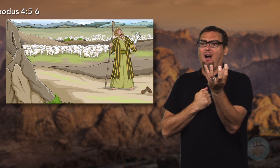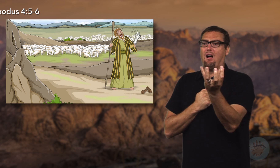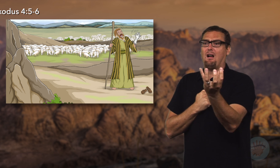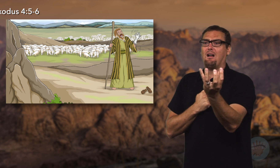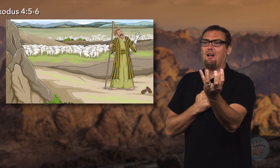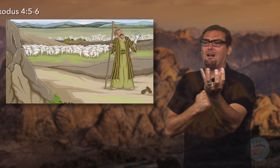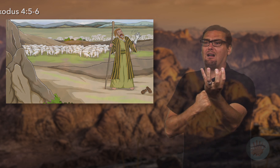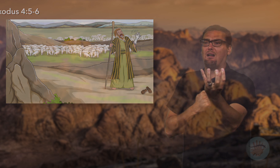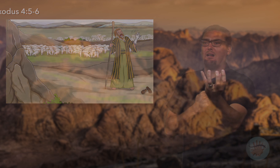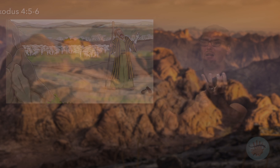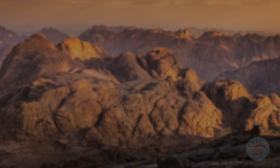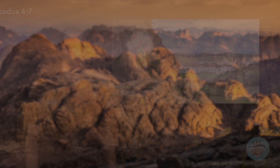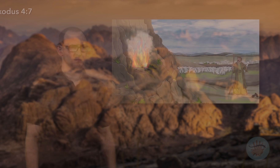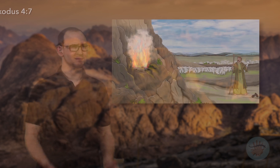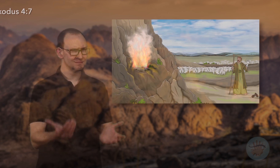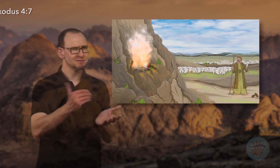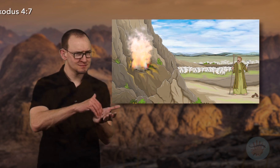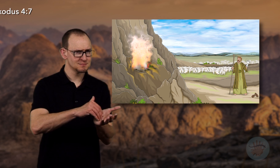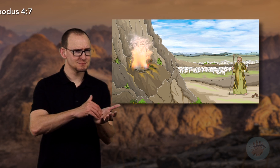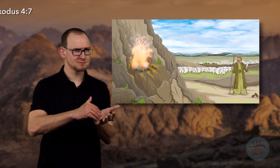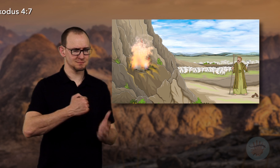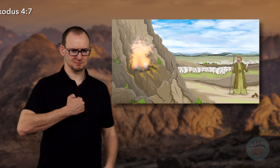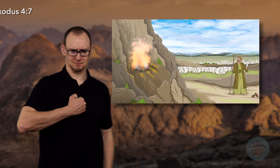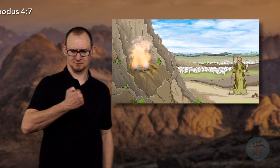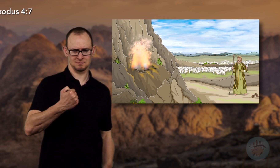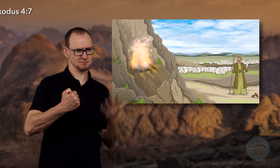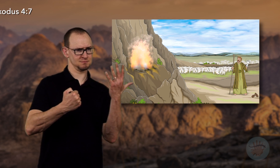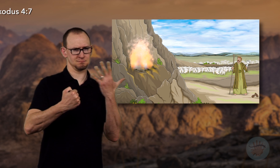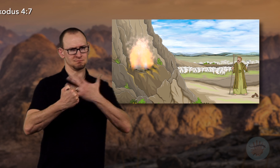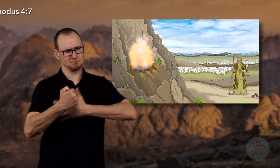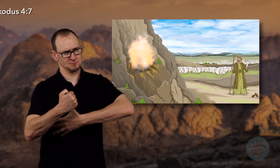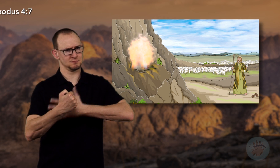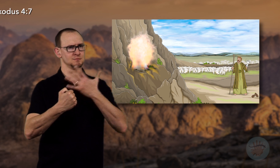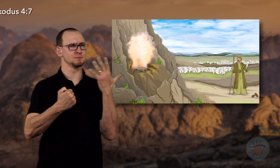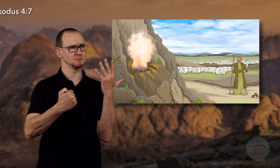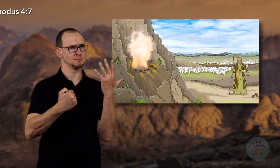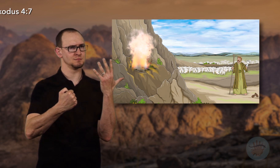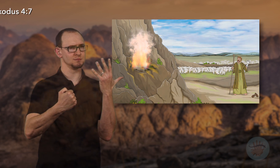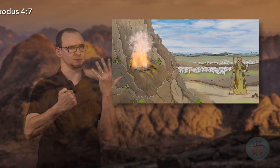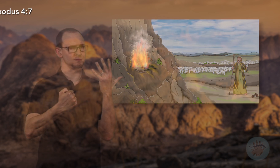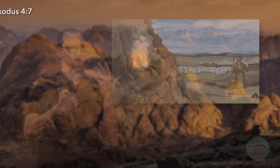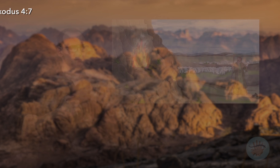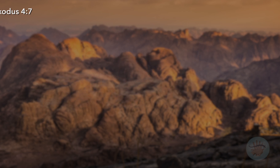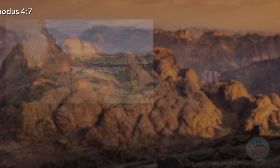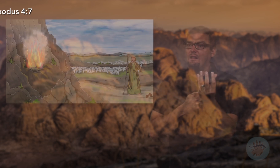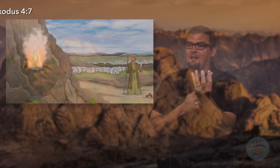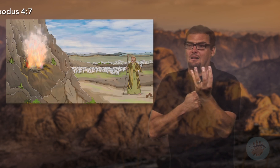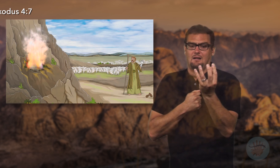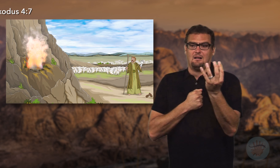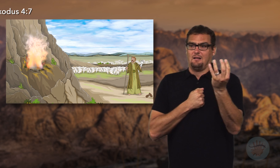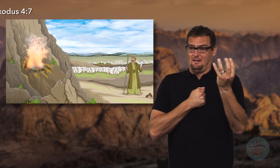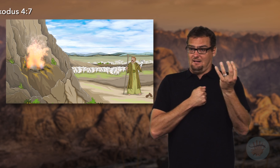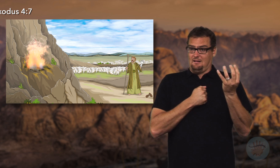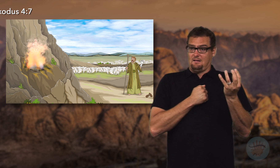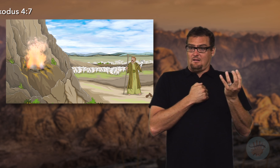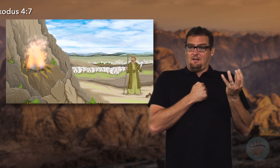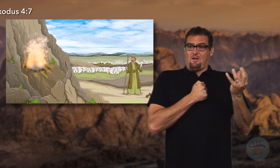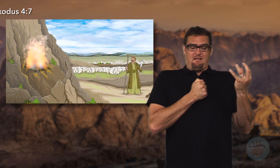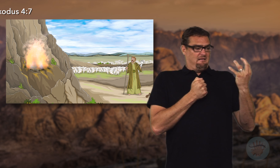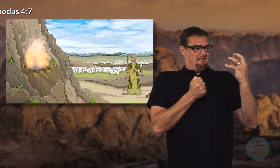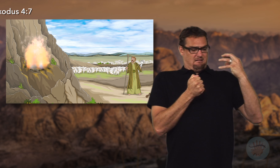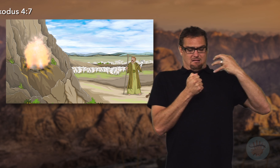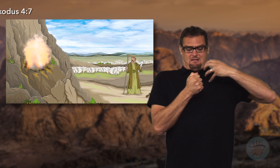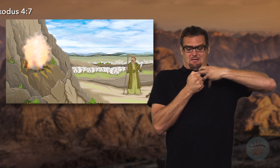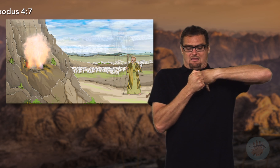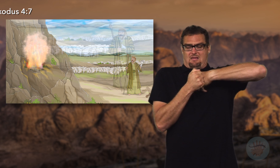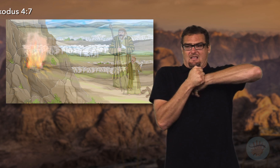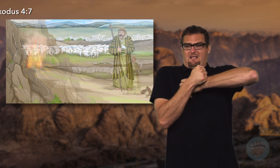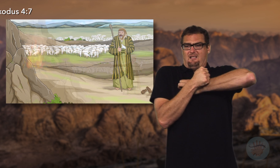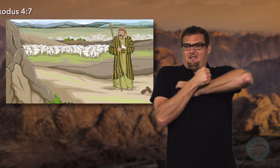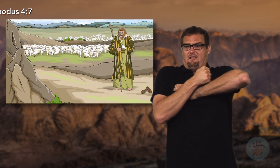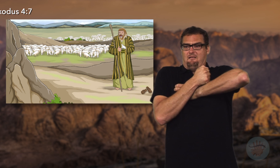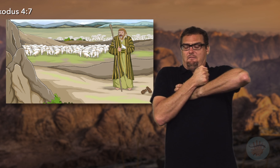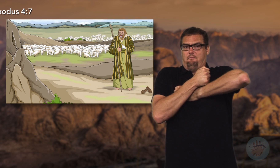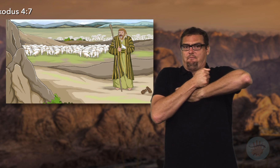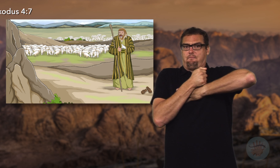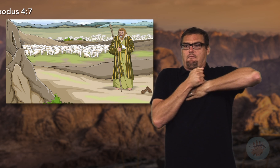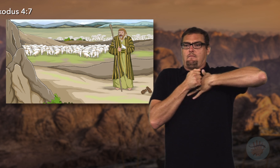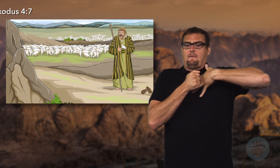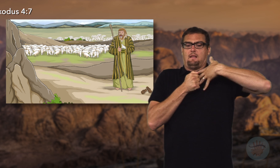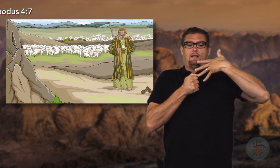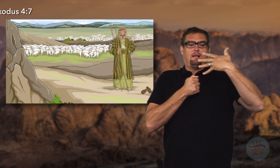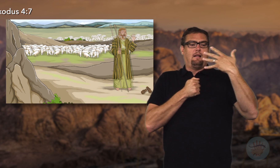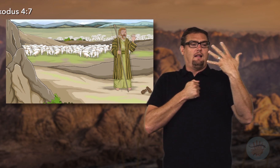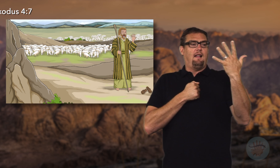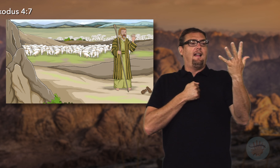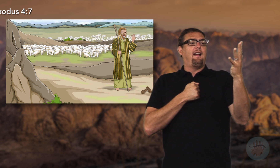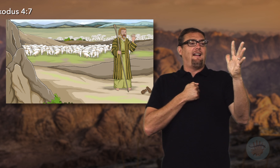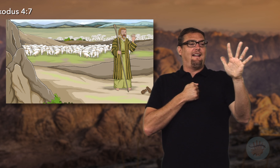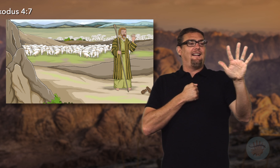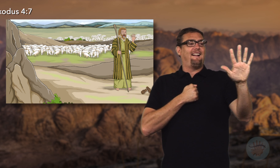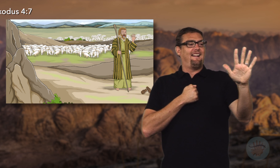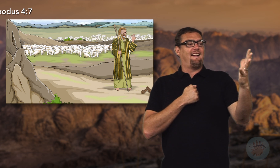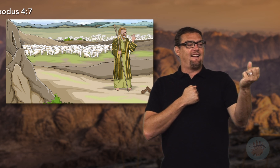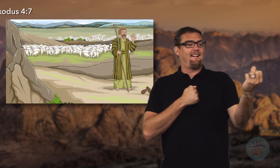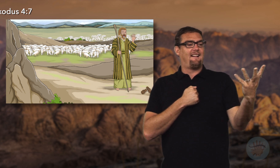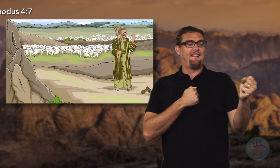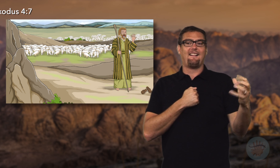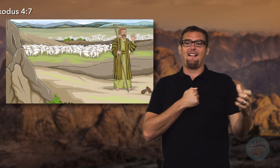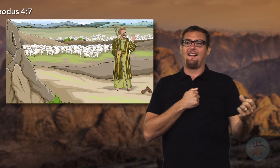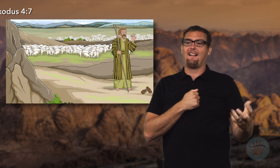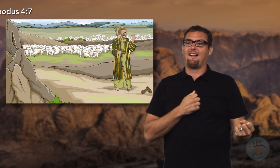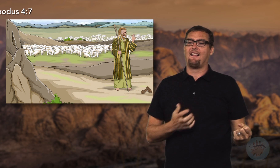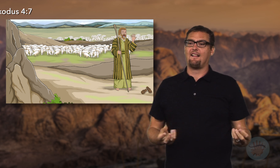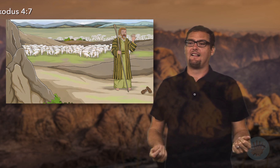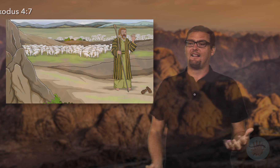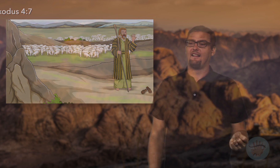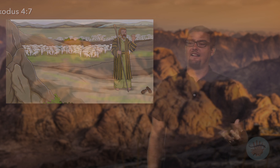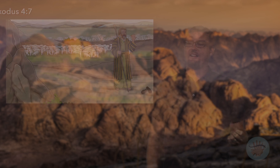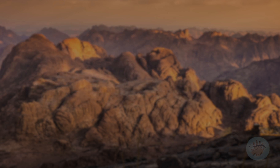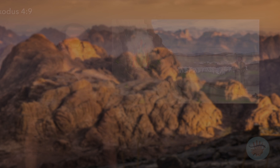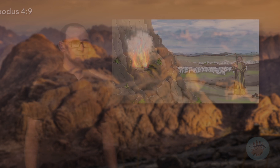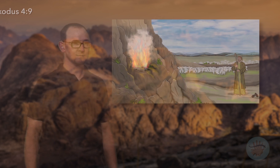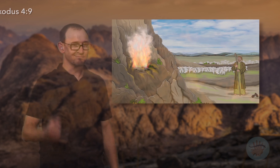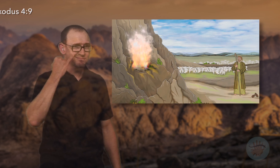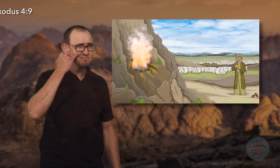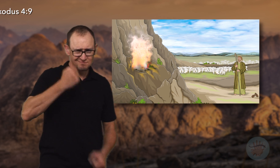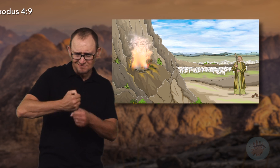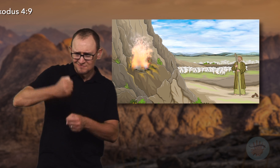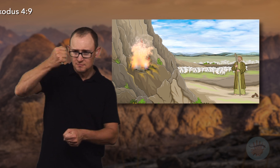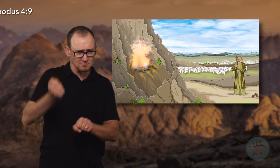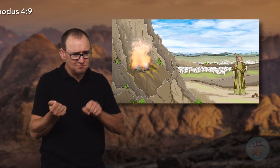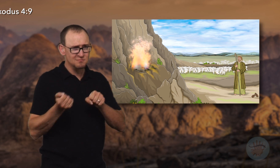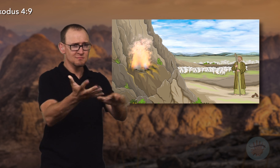“Put your hand back inside your cloak,” said the LORD. So Moses put his hand back inside his cloak, and when he took it out, it was restored, like the rest of his skin.